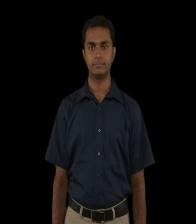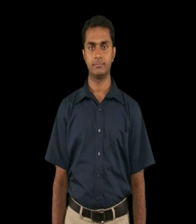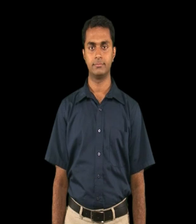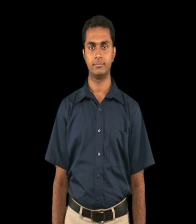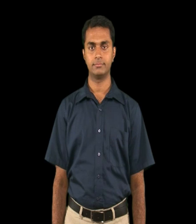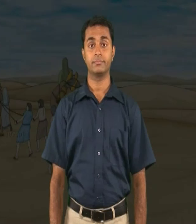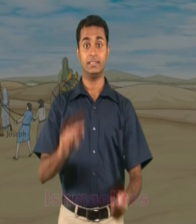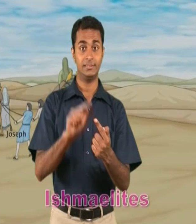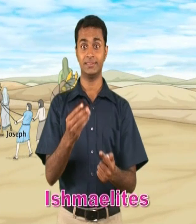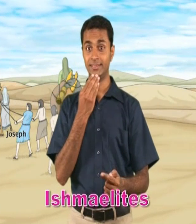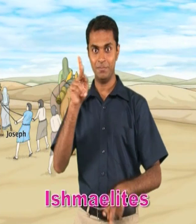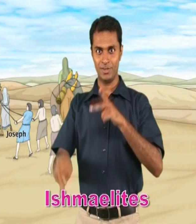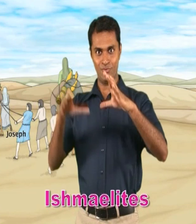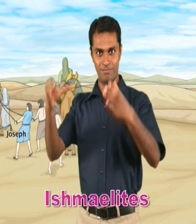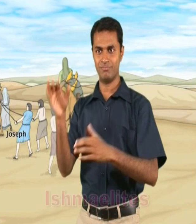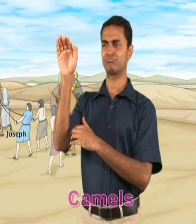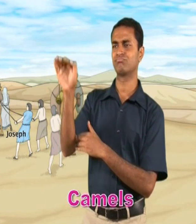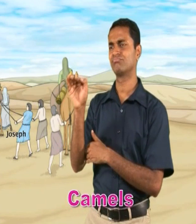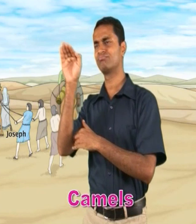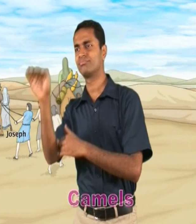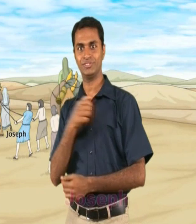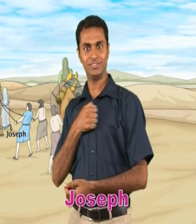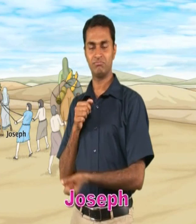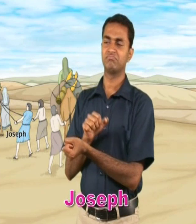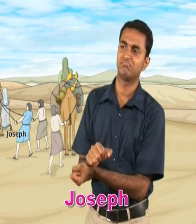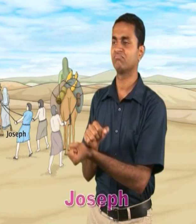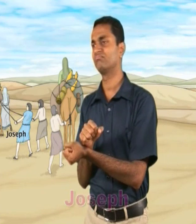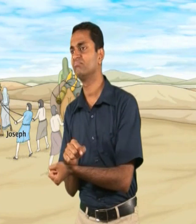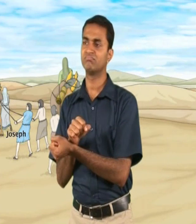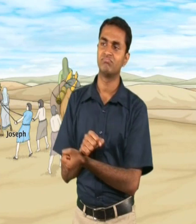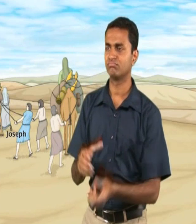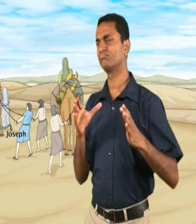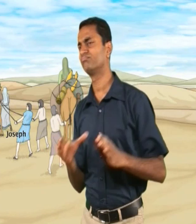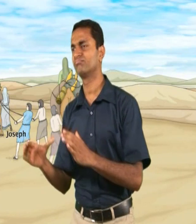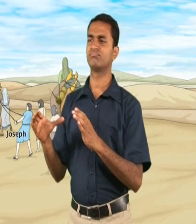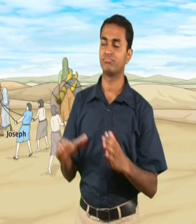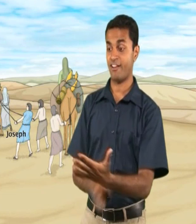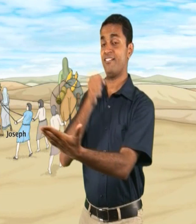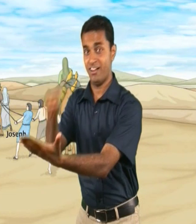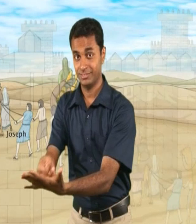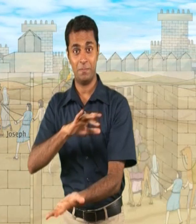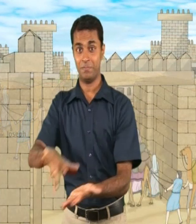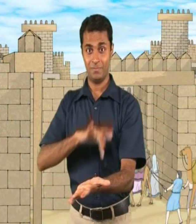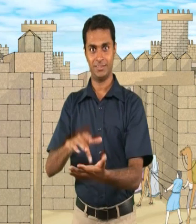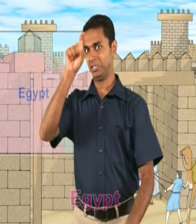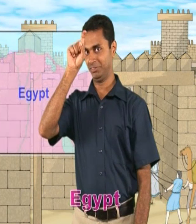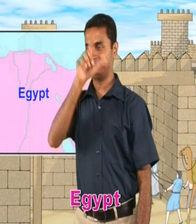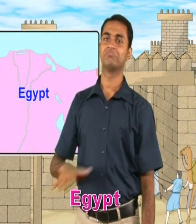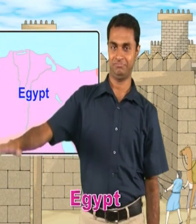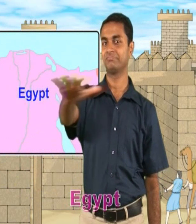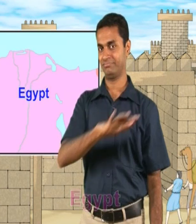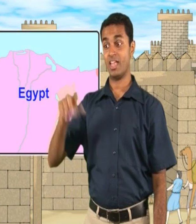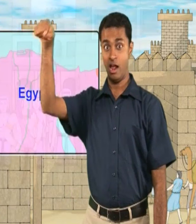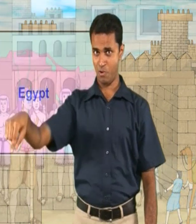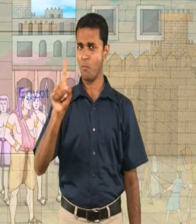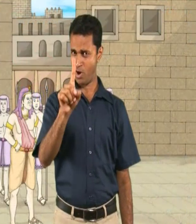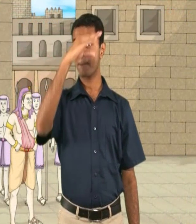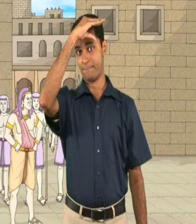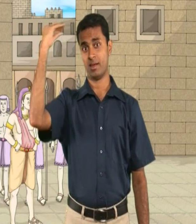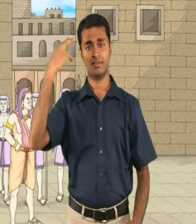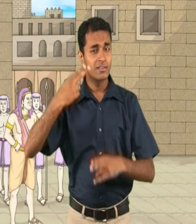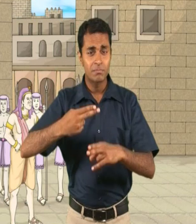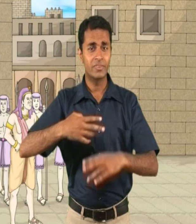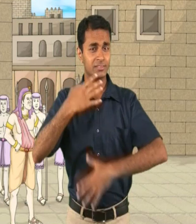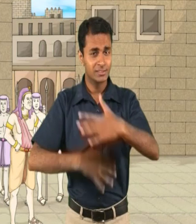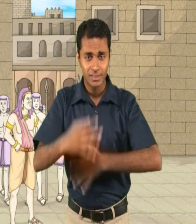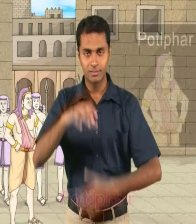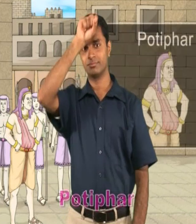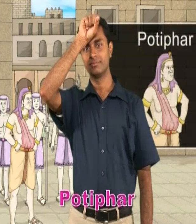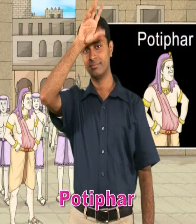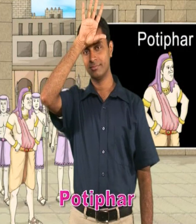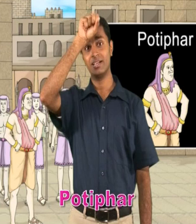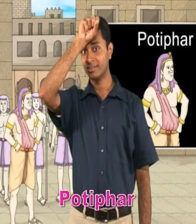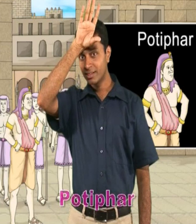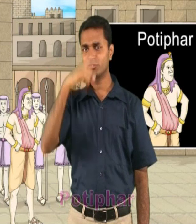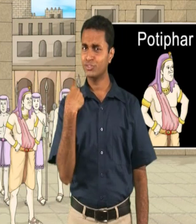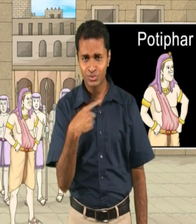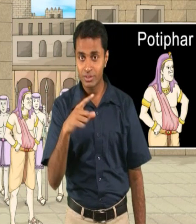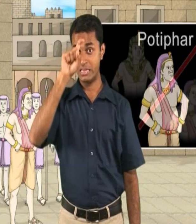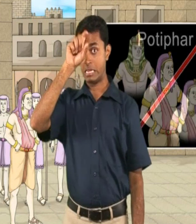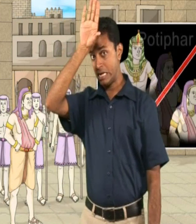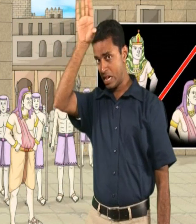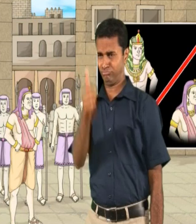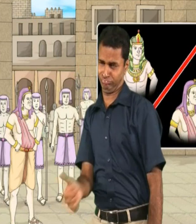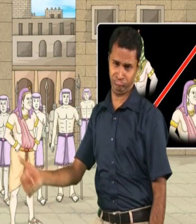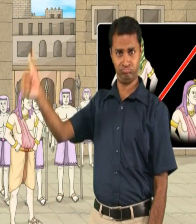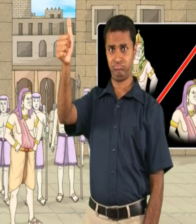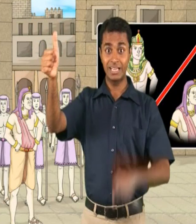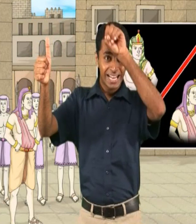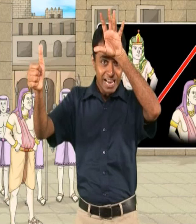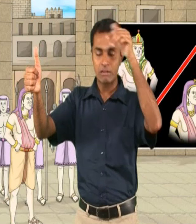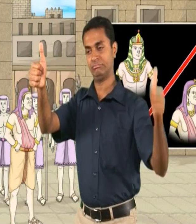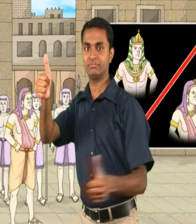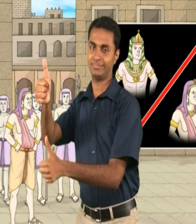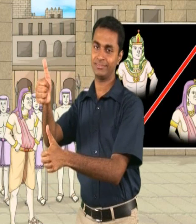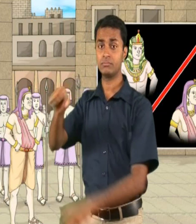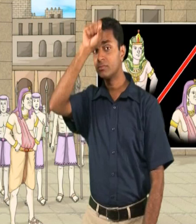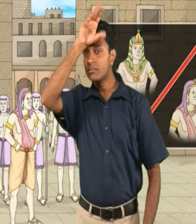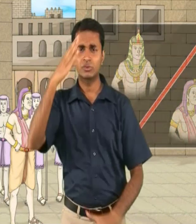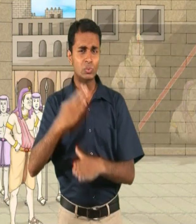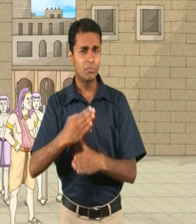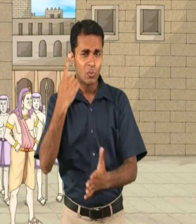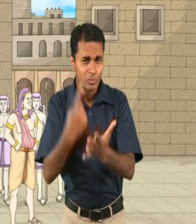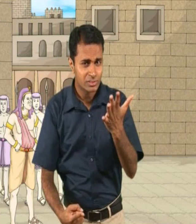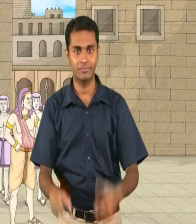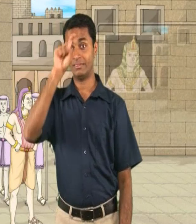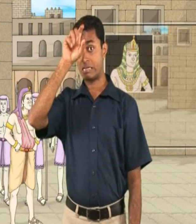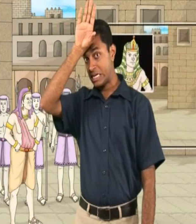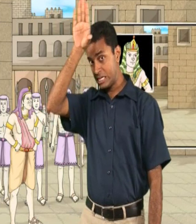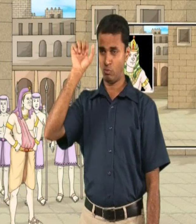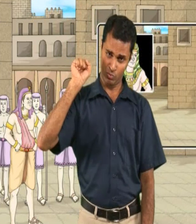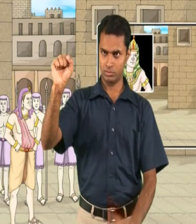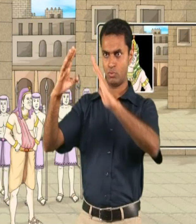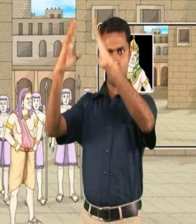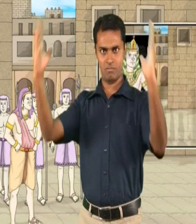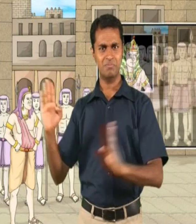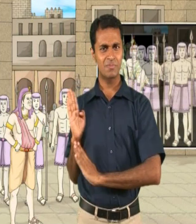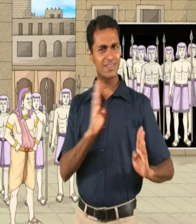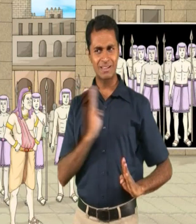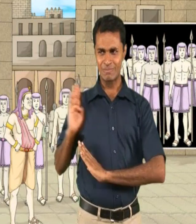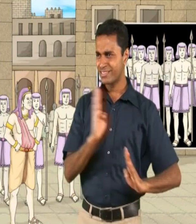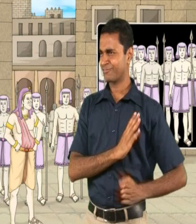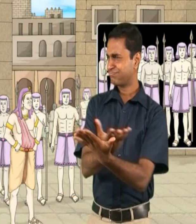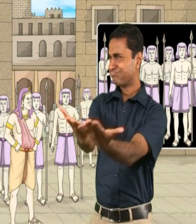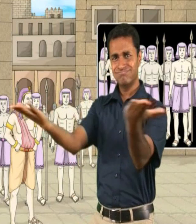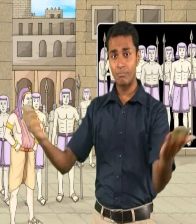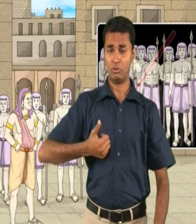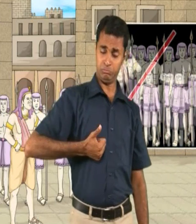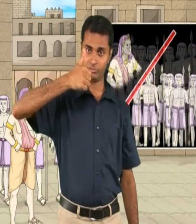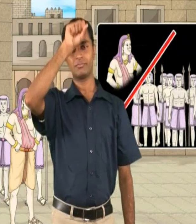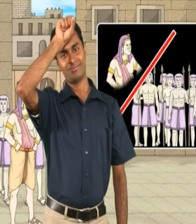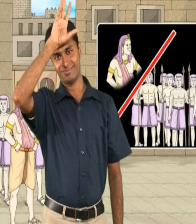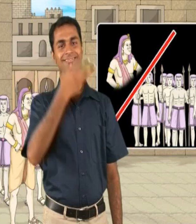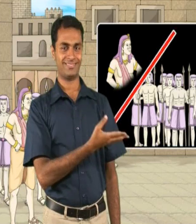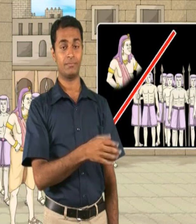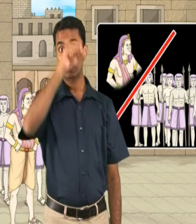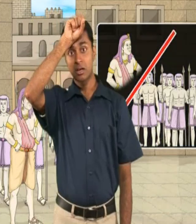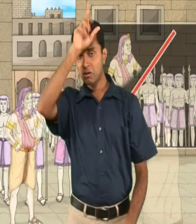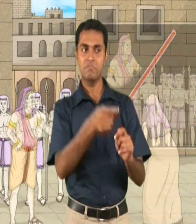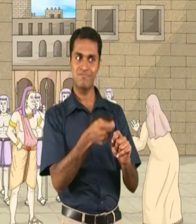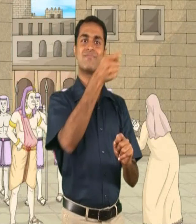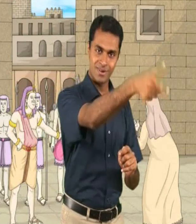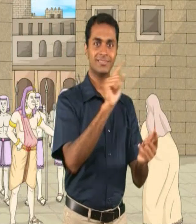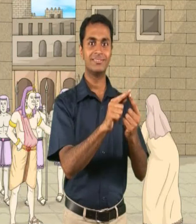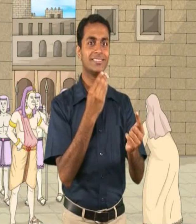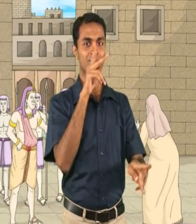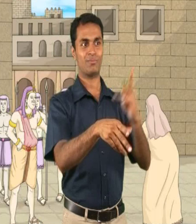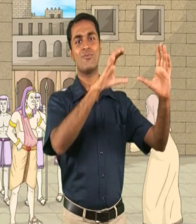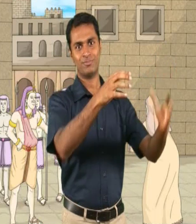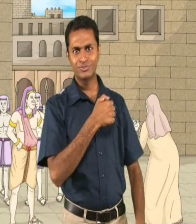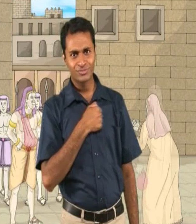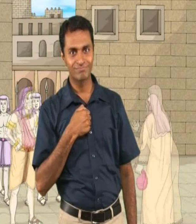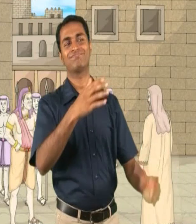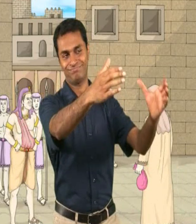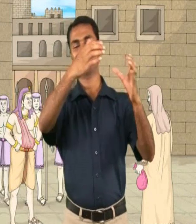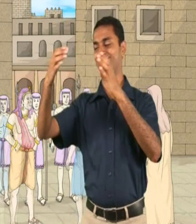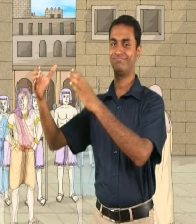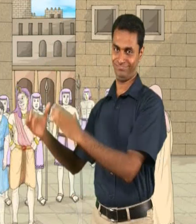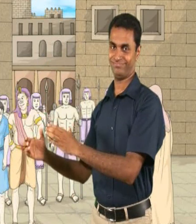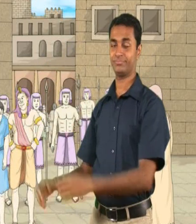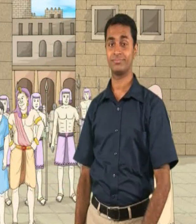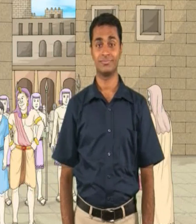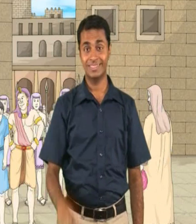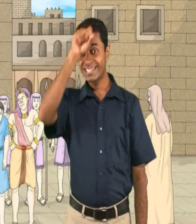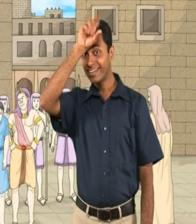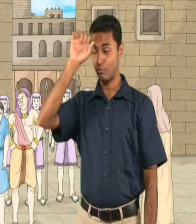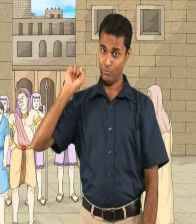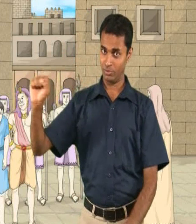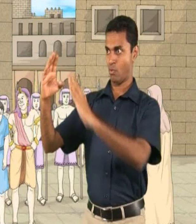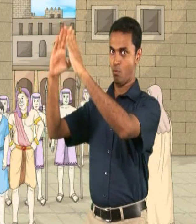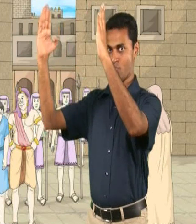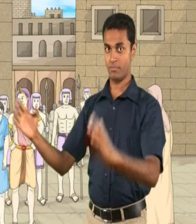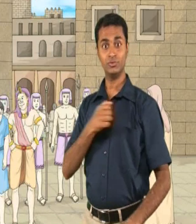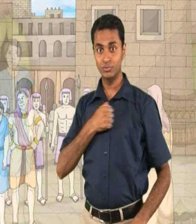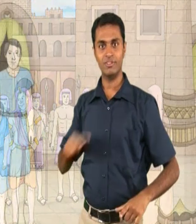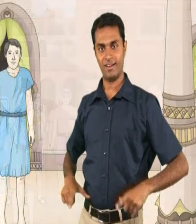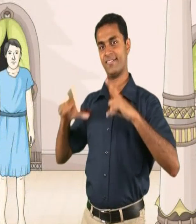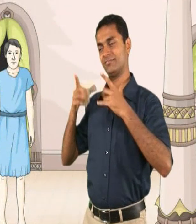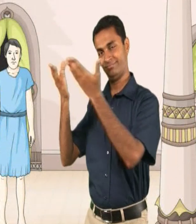Meanwhile, Joseph had been taken down to Egypt, where an Egyptian named Potiphar, an officer of Pharaoh and captain of the guard, bought him from the Ishmaelites who had taken him there.